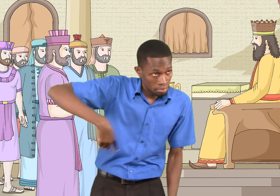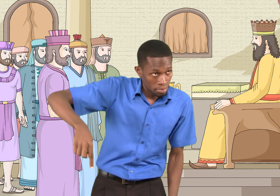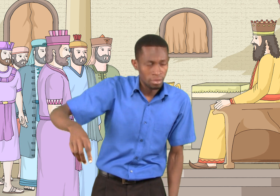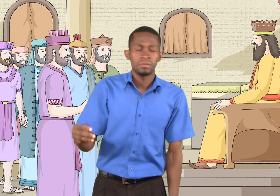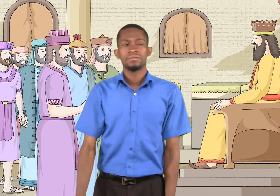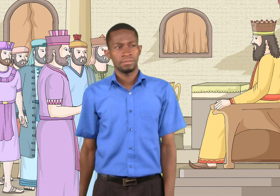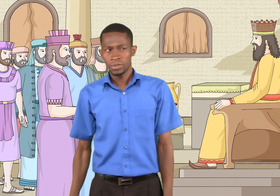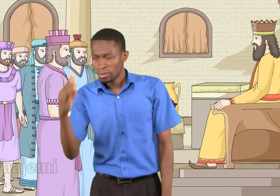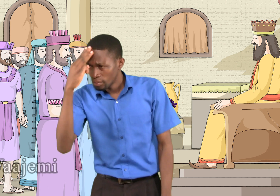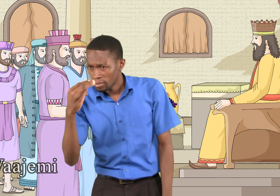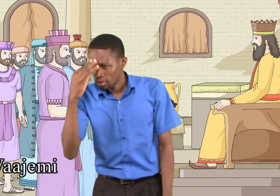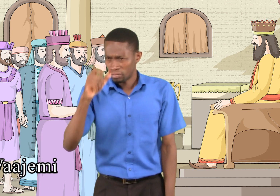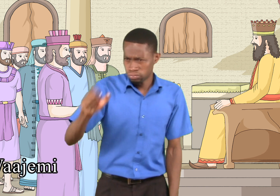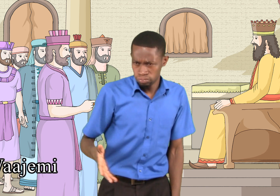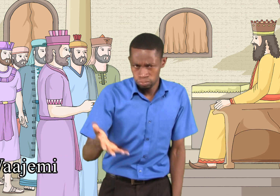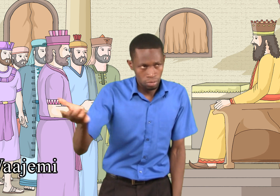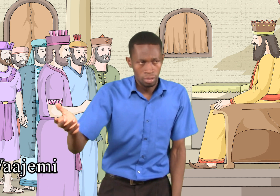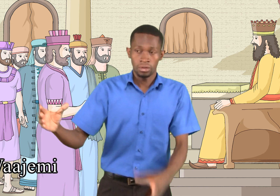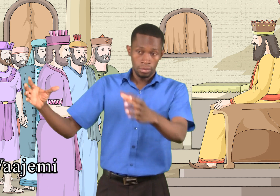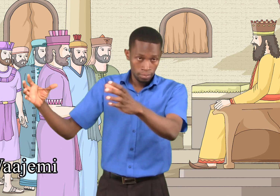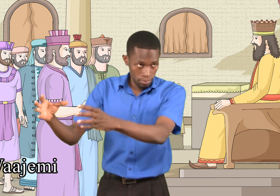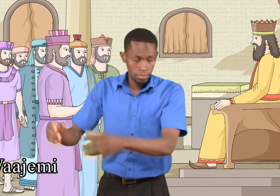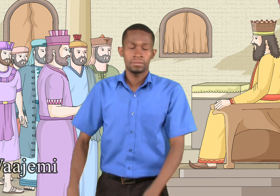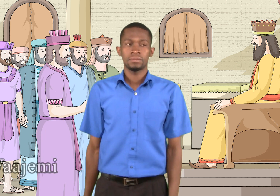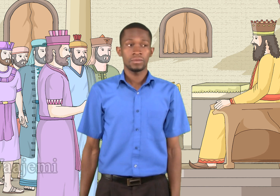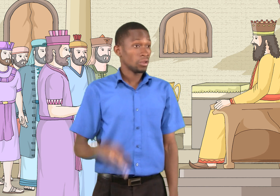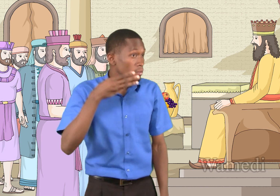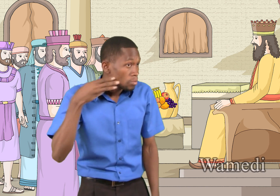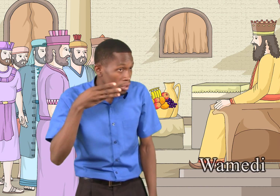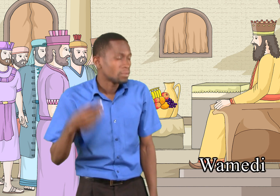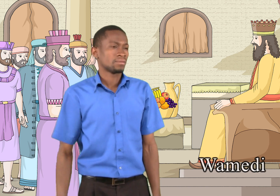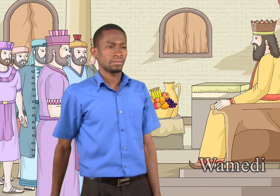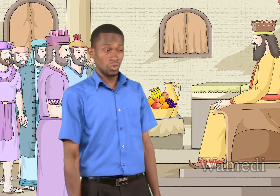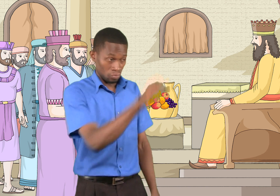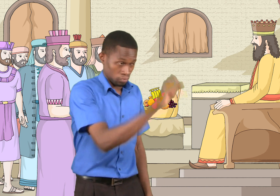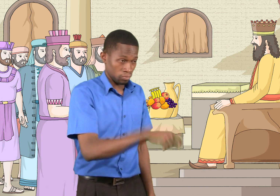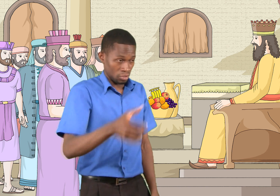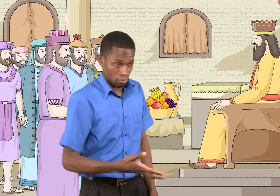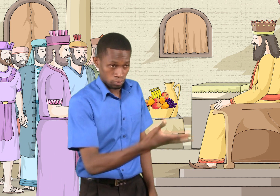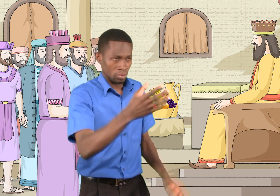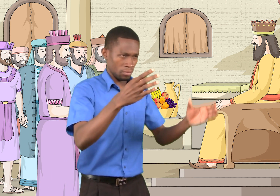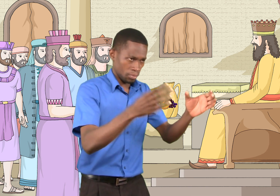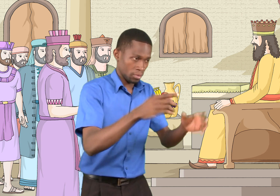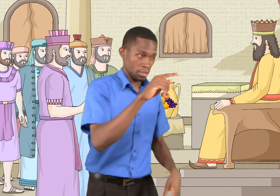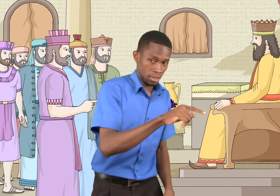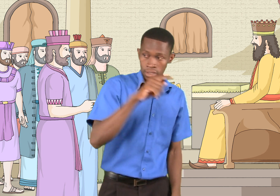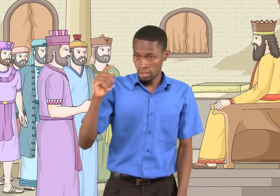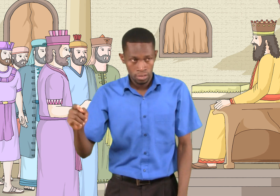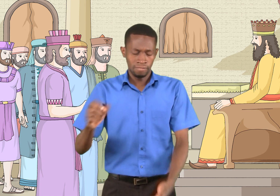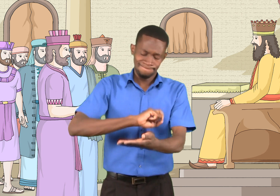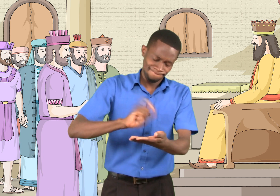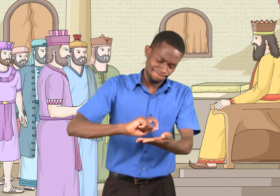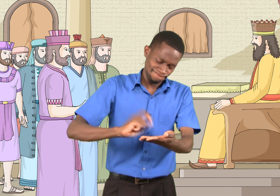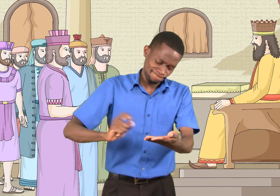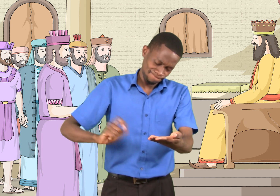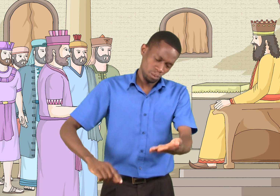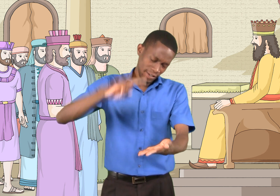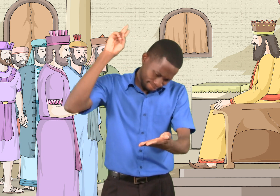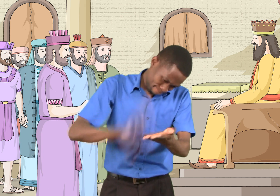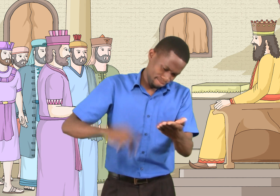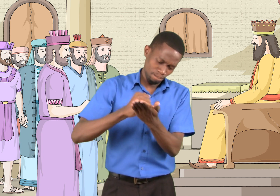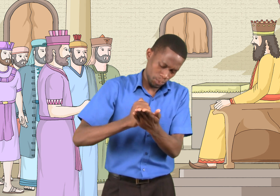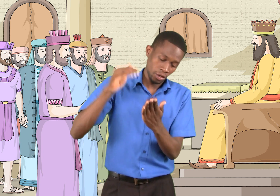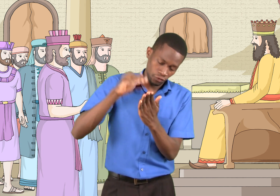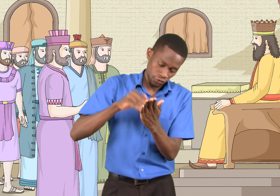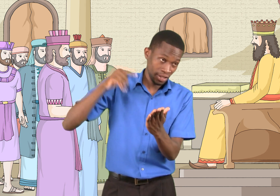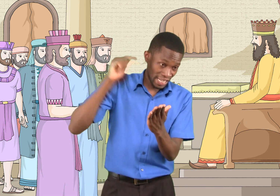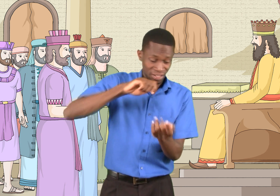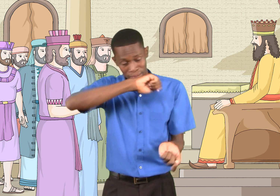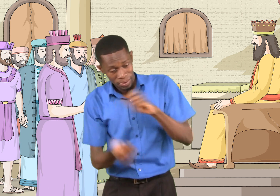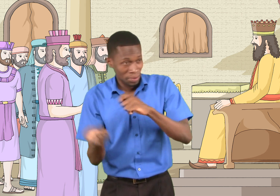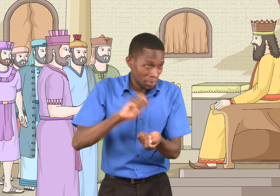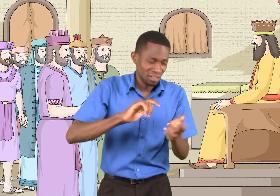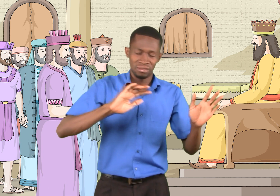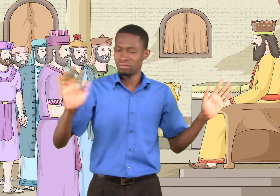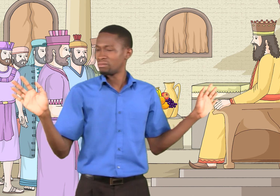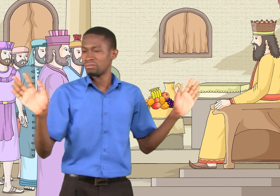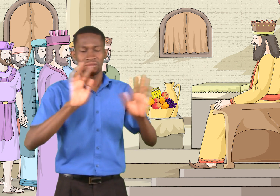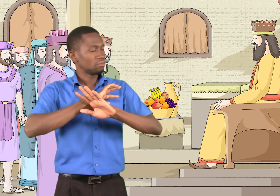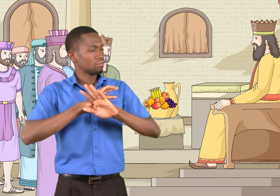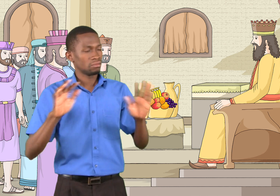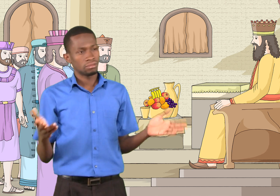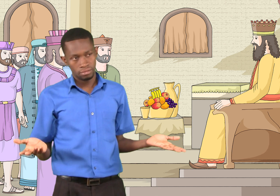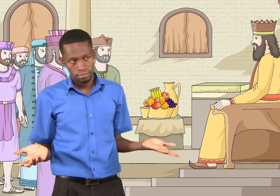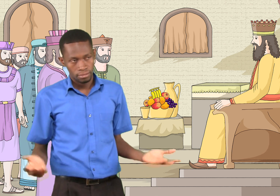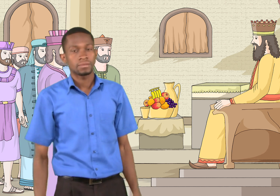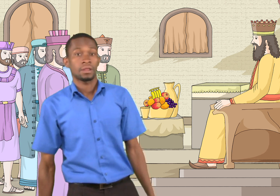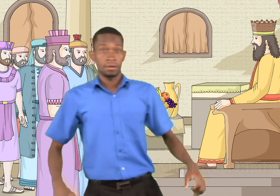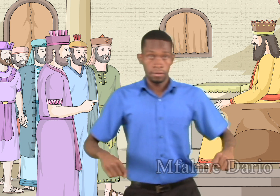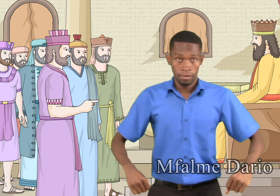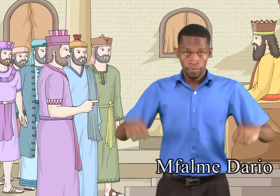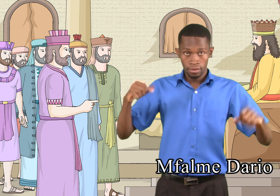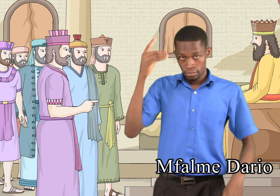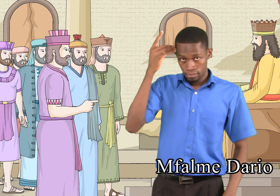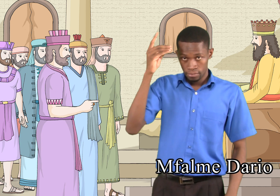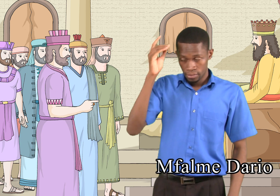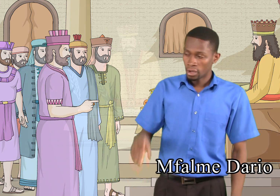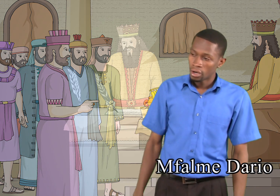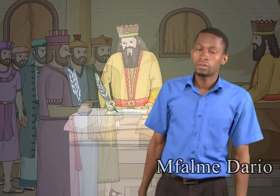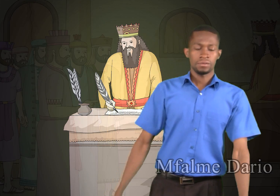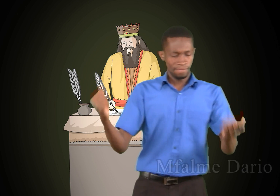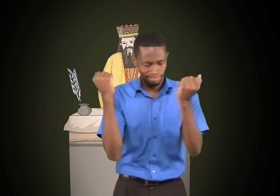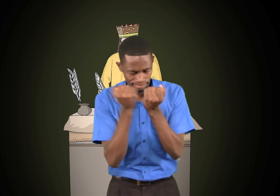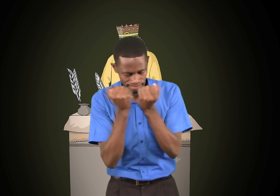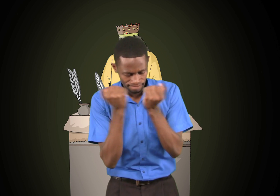Therefore, O king, establish the decree and sign the document so that it cannot be changed—in accordance with the law of the Medes and Persians, which cannot be repealed.”